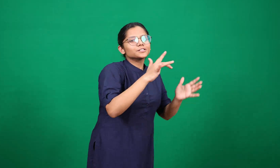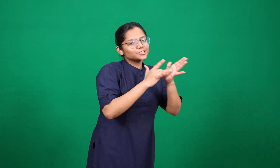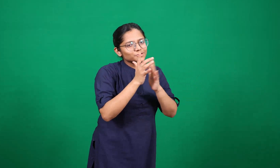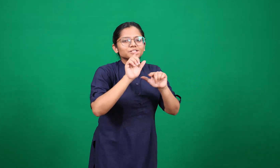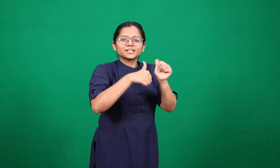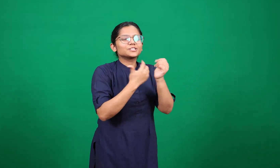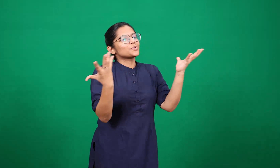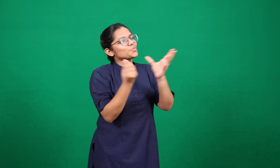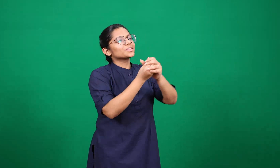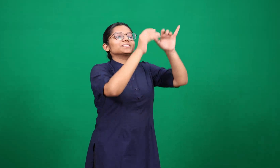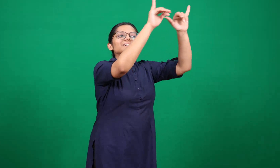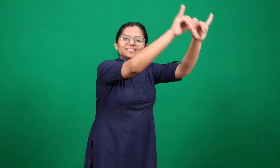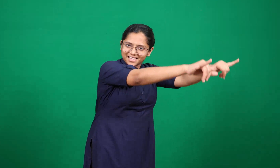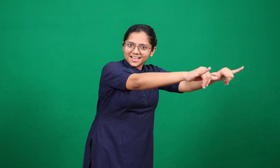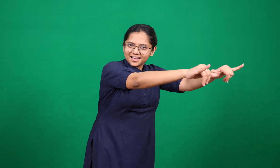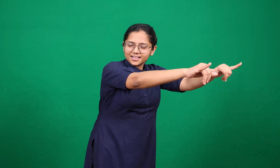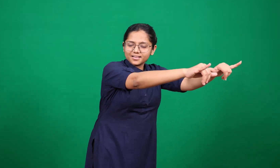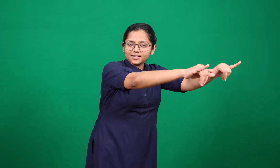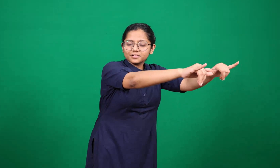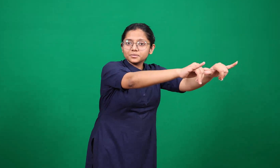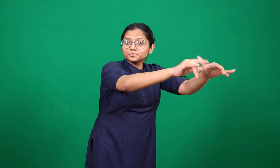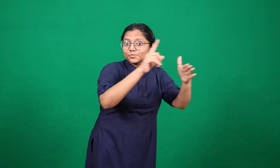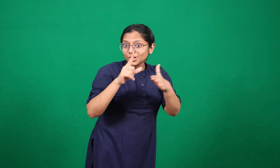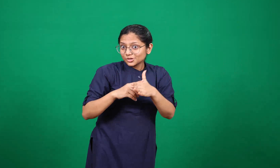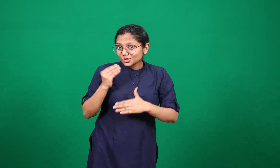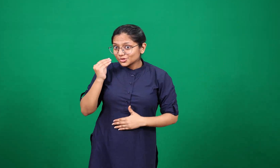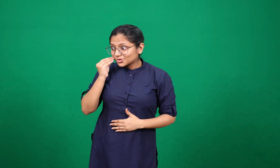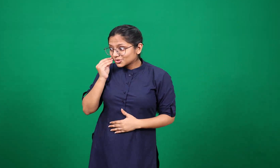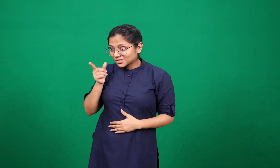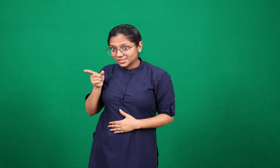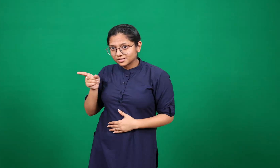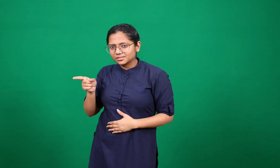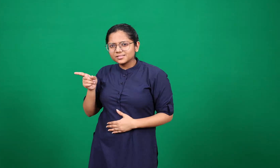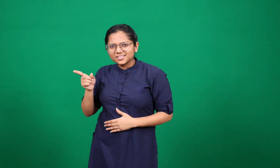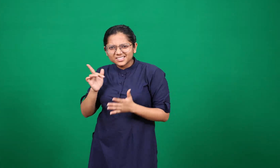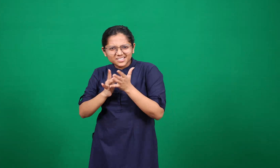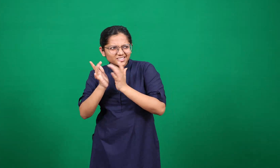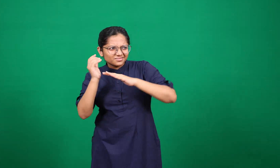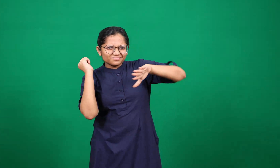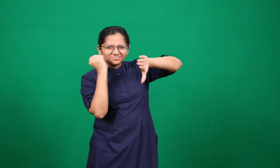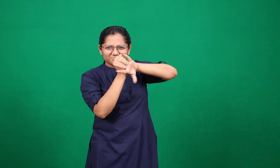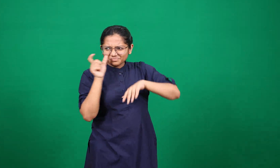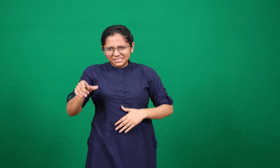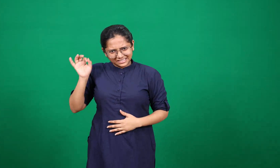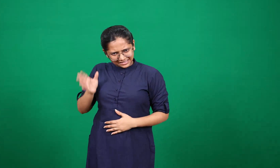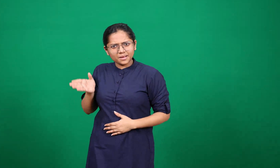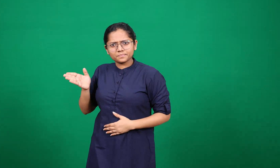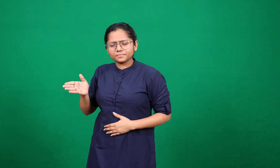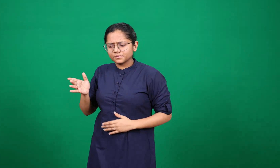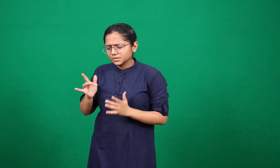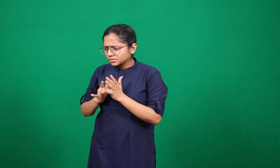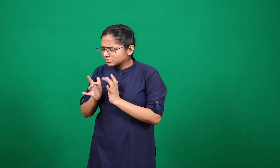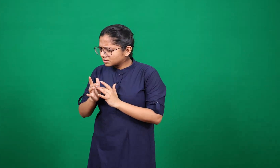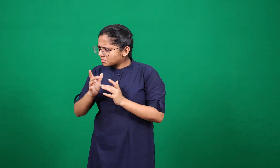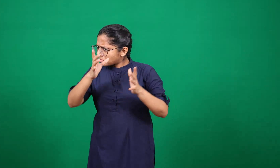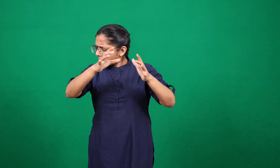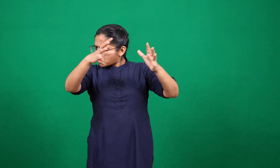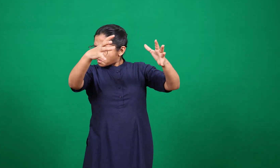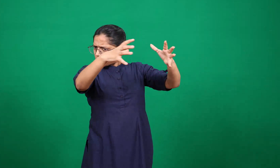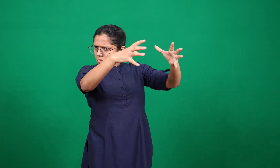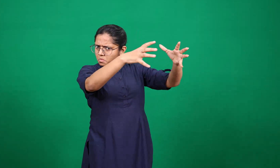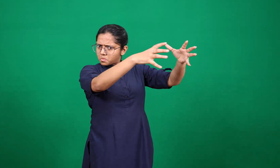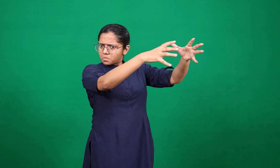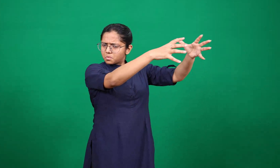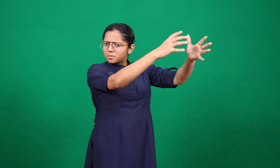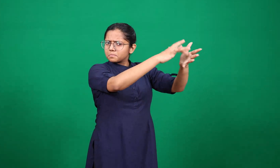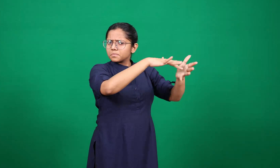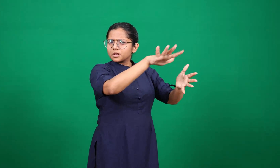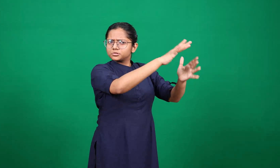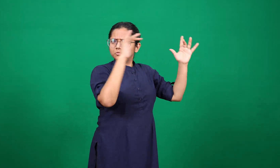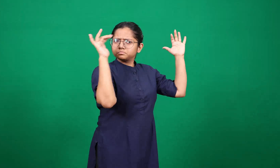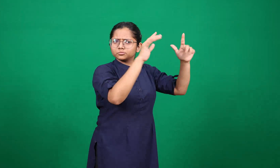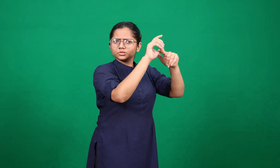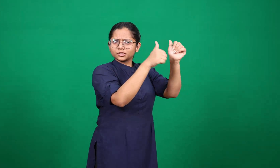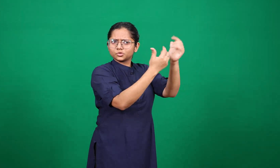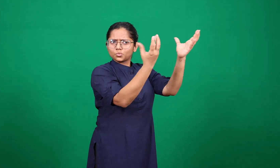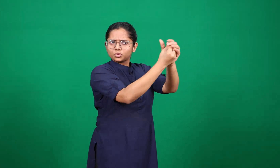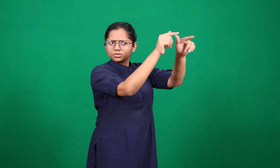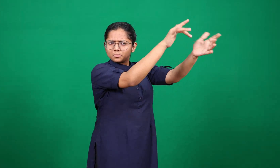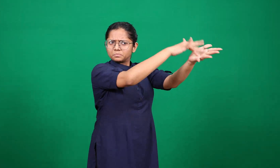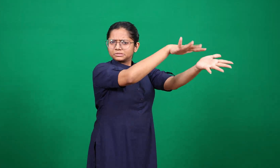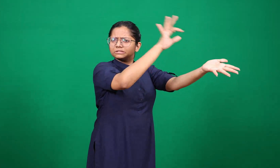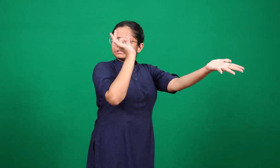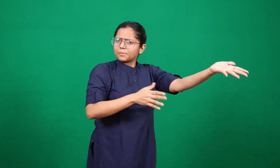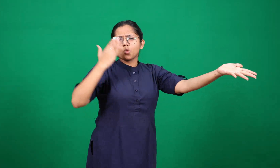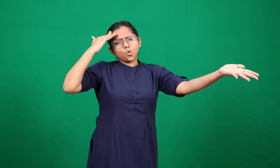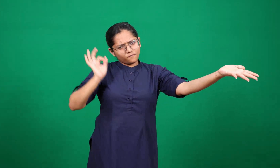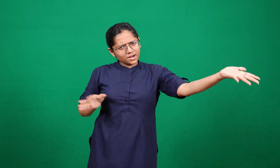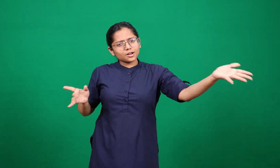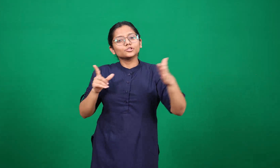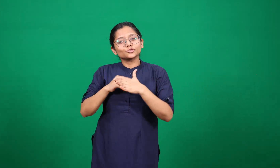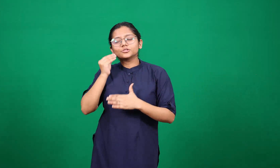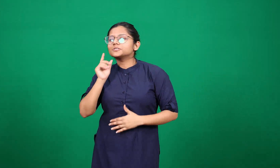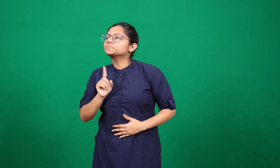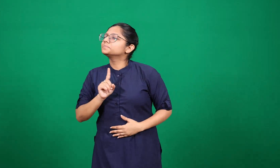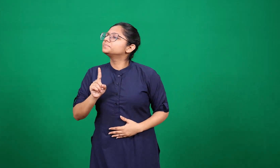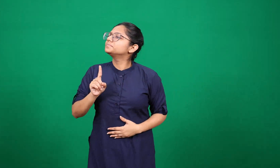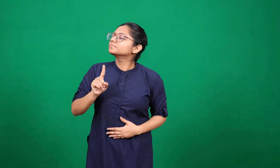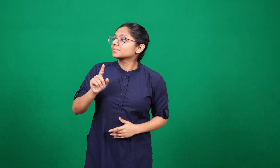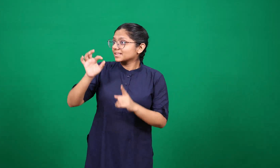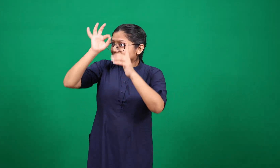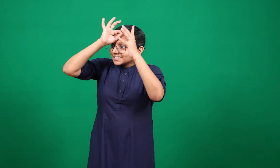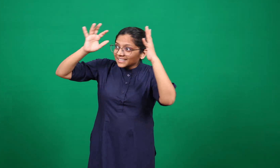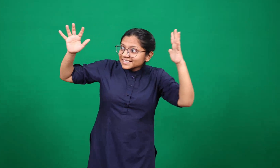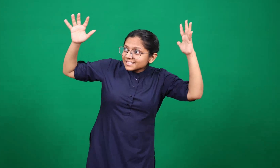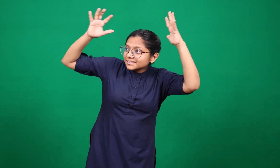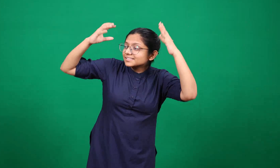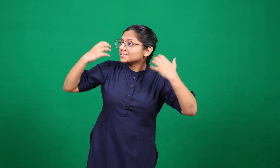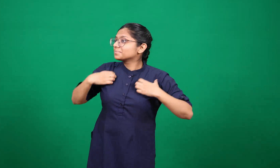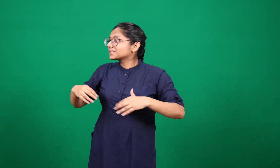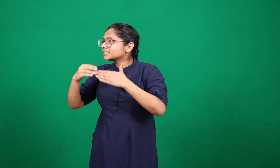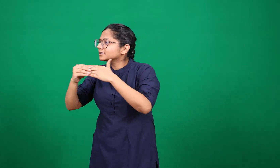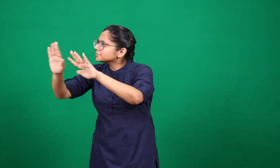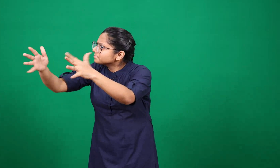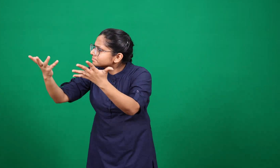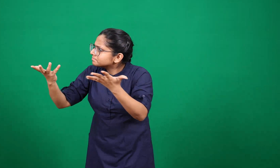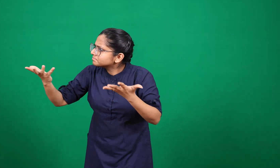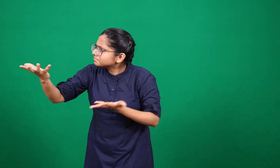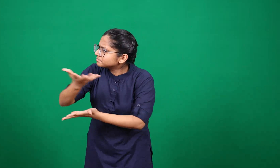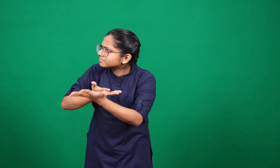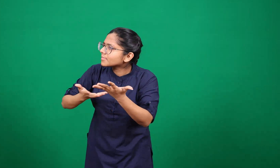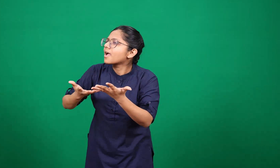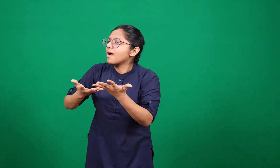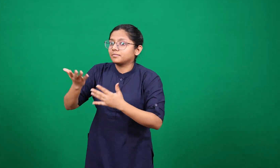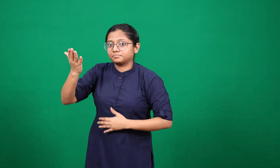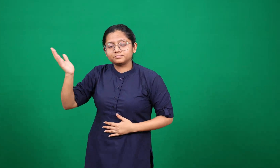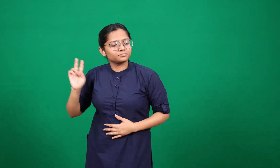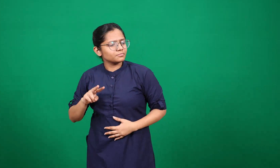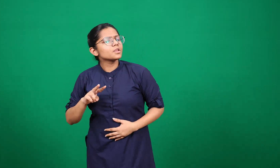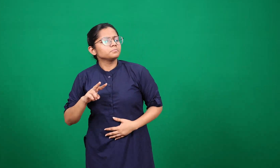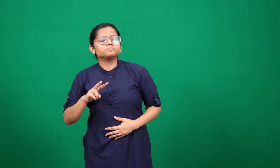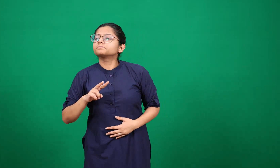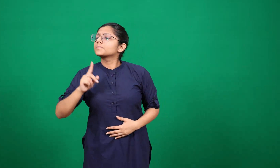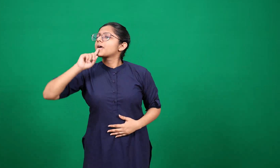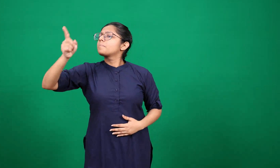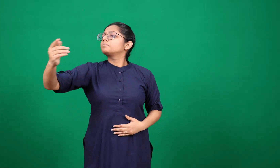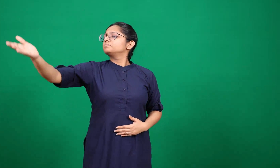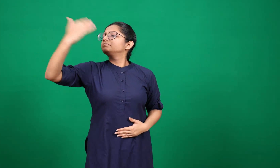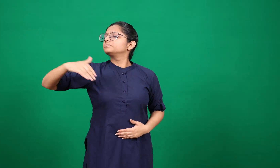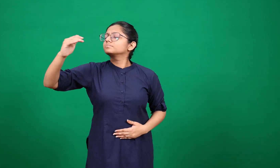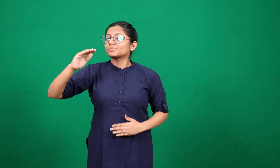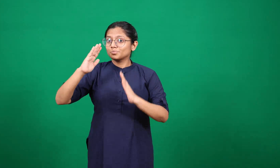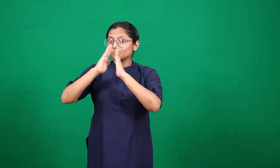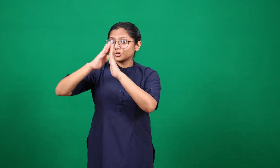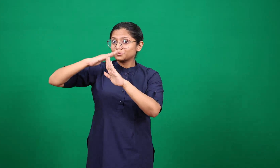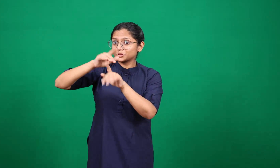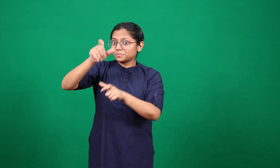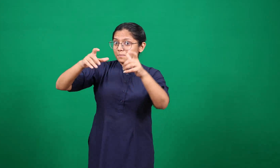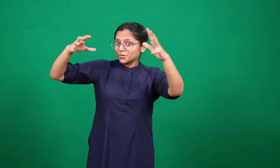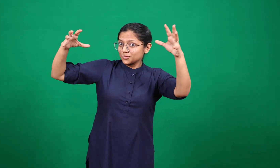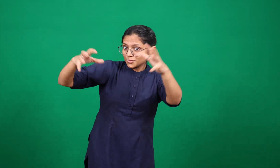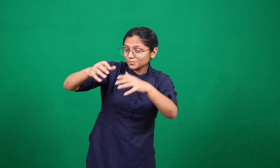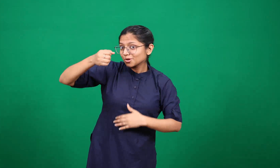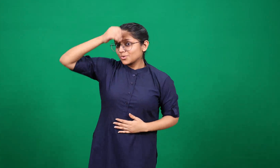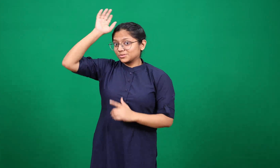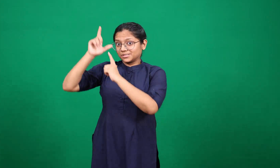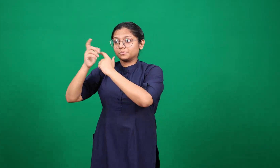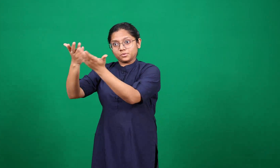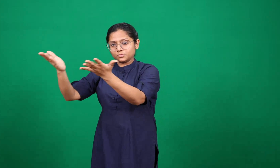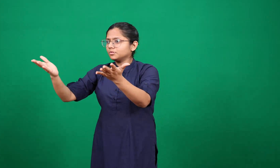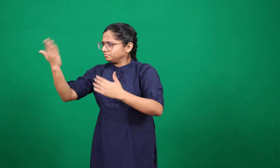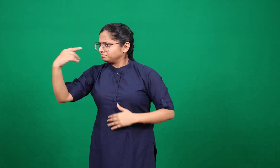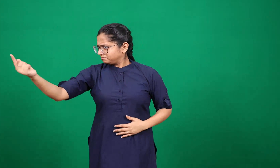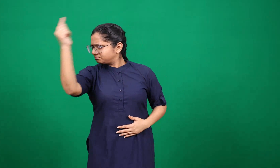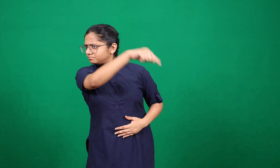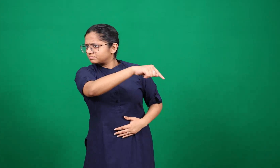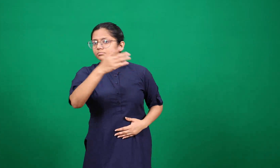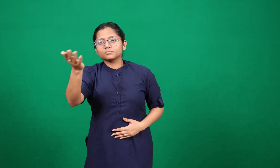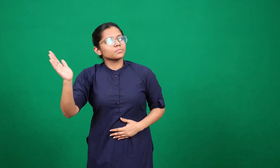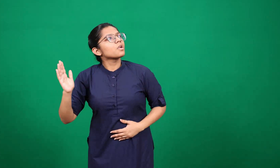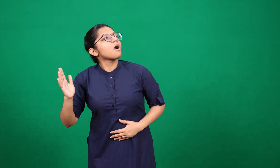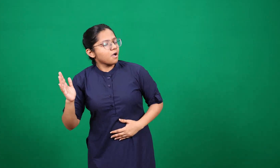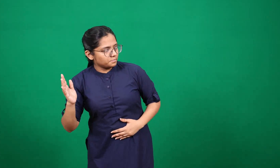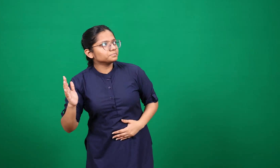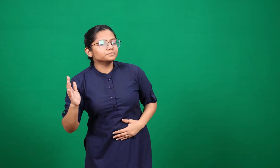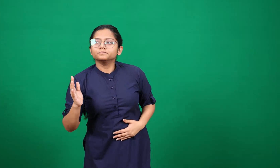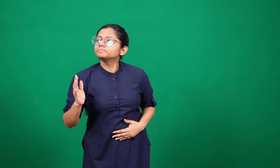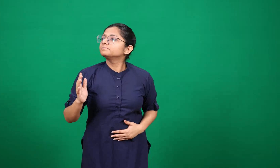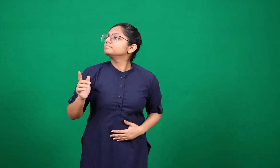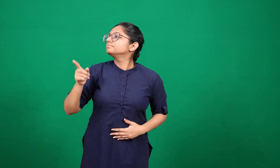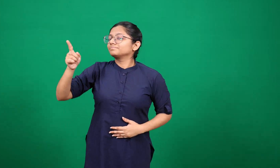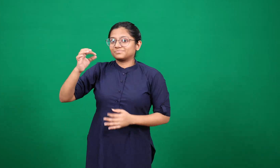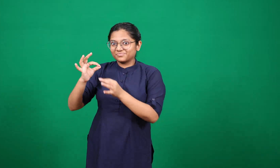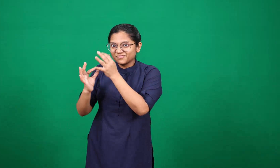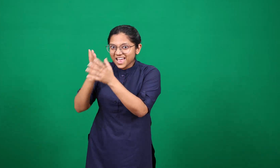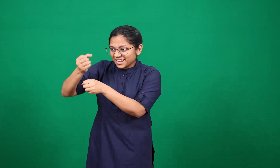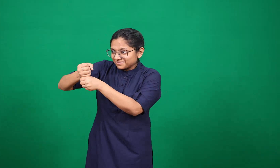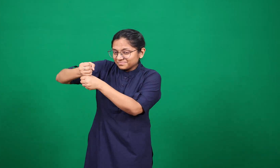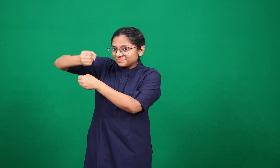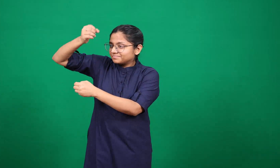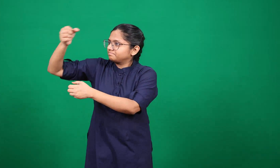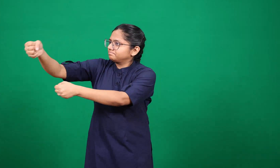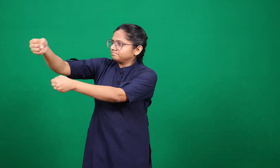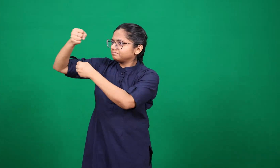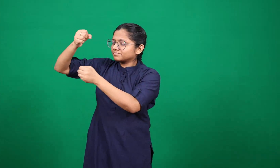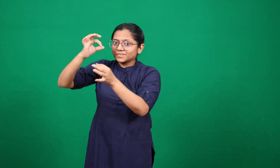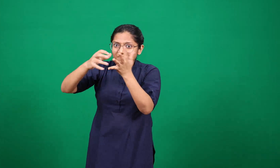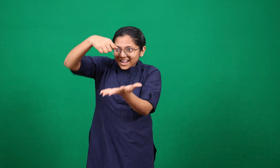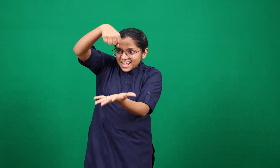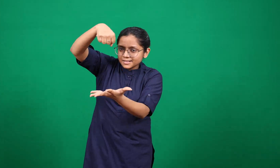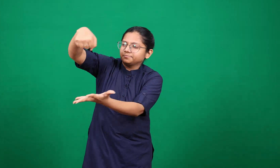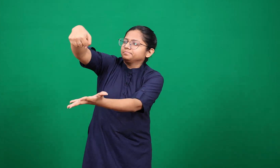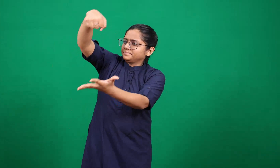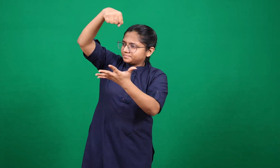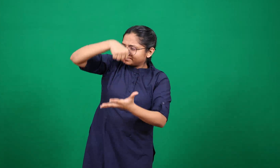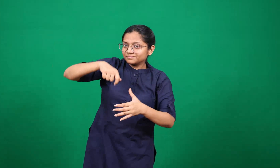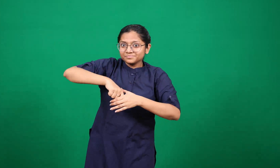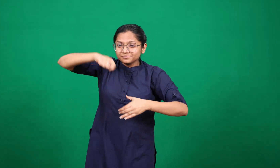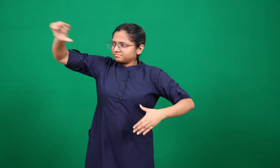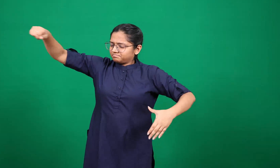Now Judas His betrayer also knew the place, because Jesus had often met there with His disciples. So Judas brought a band of soldiers and officers from the chief priests and Pharisees.